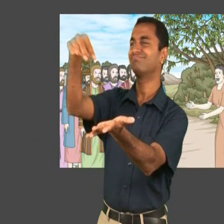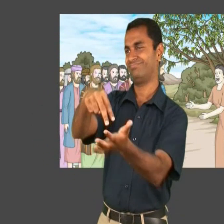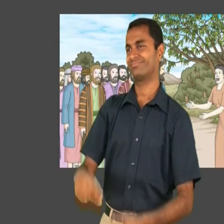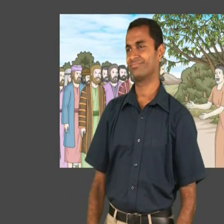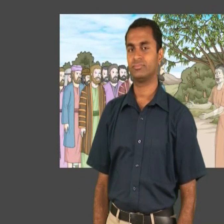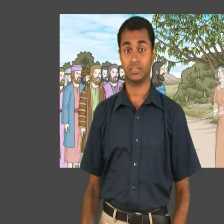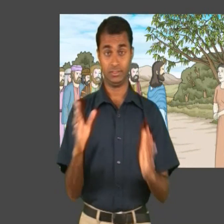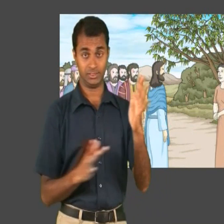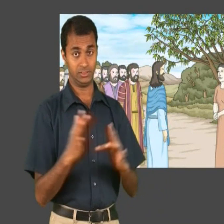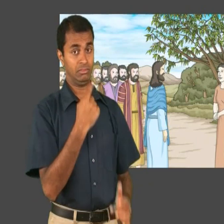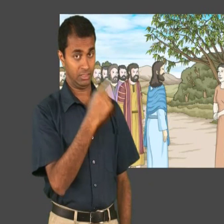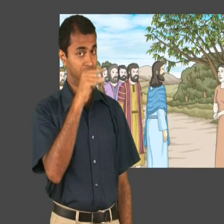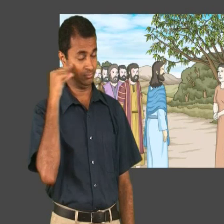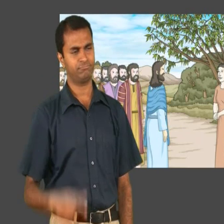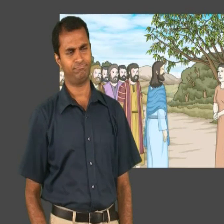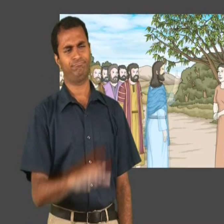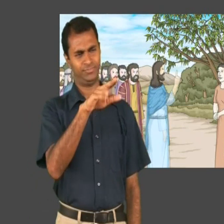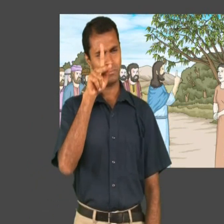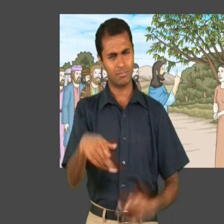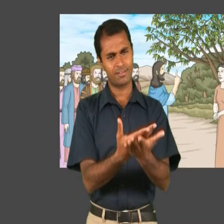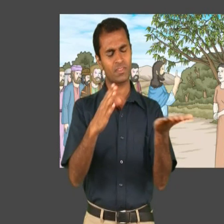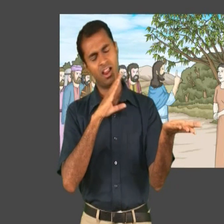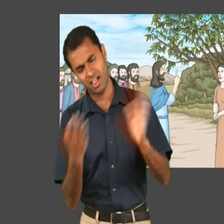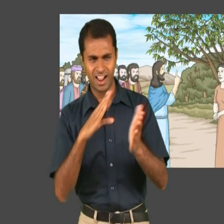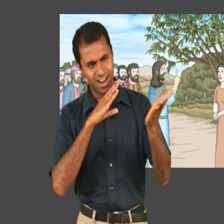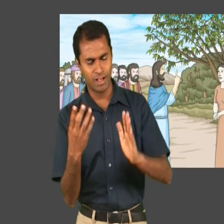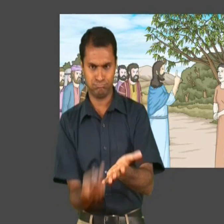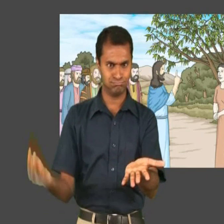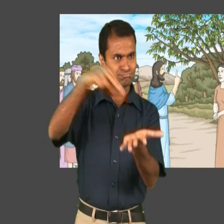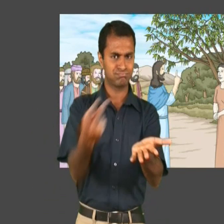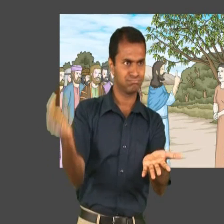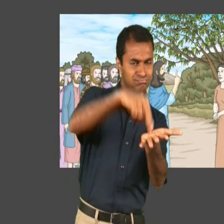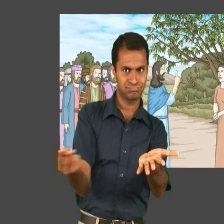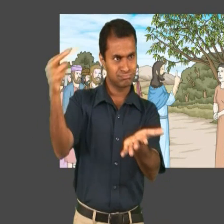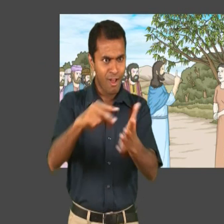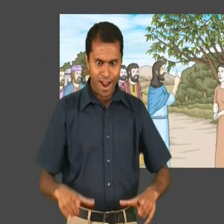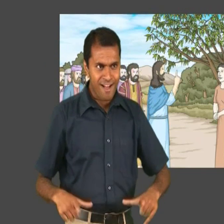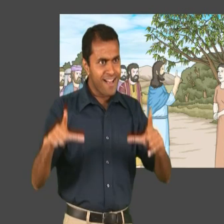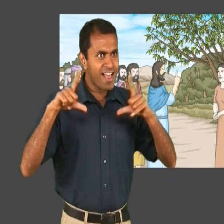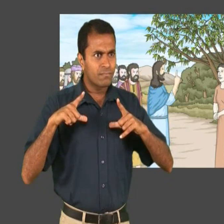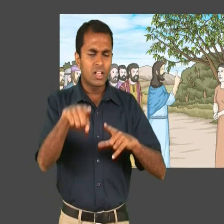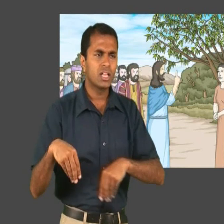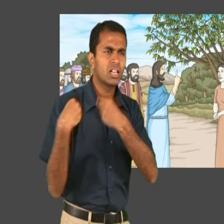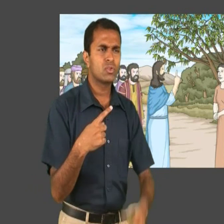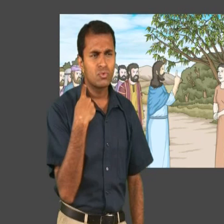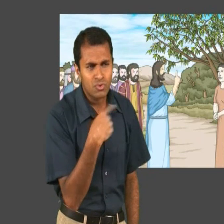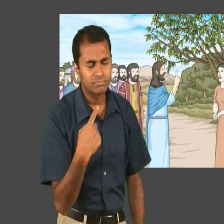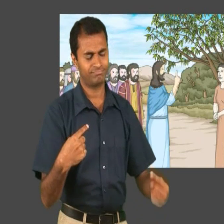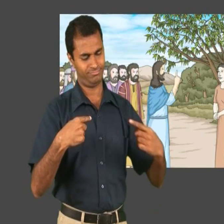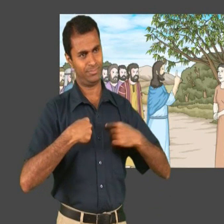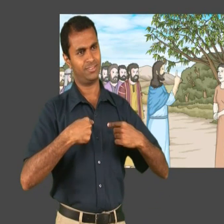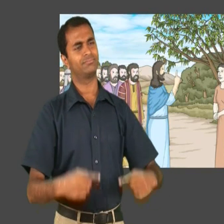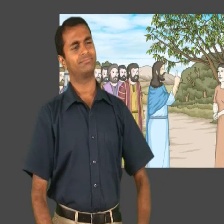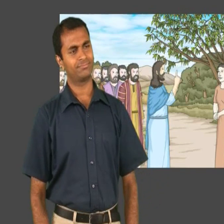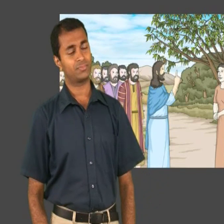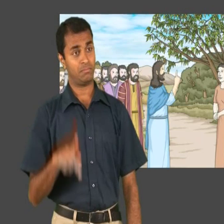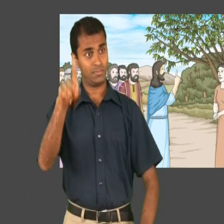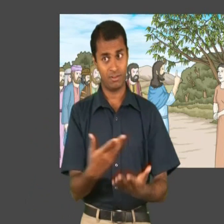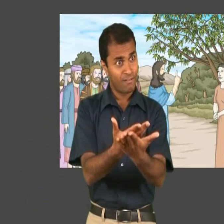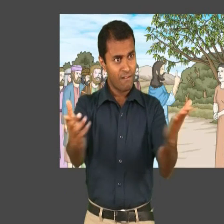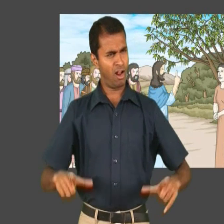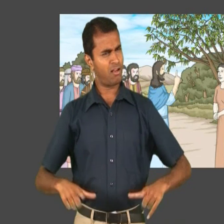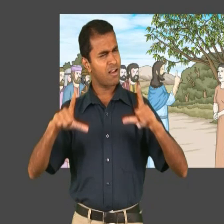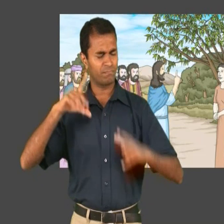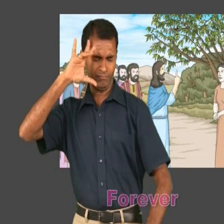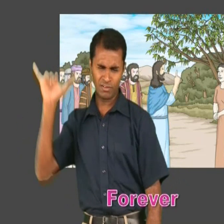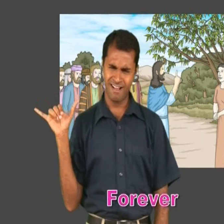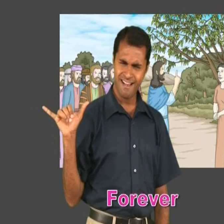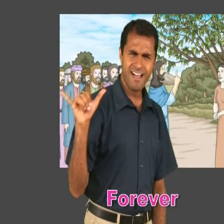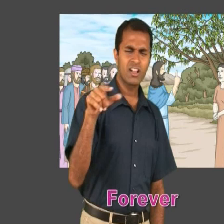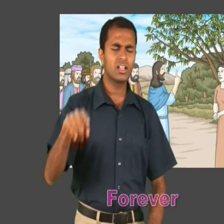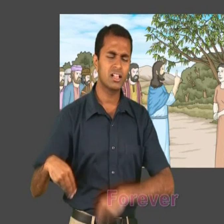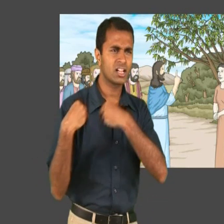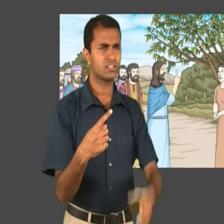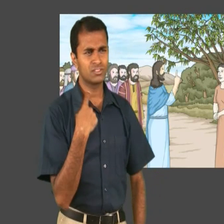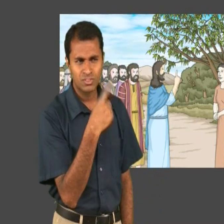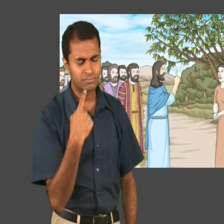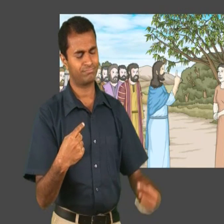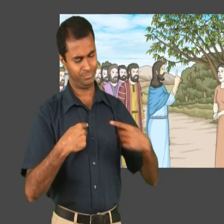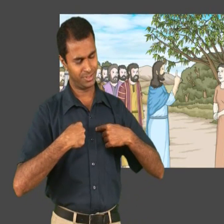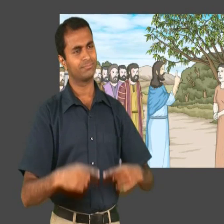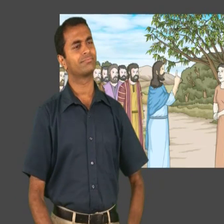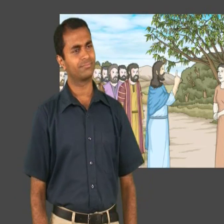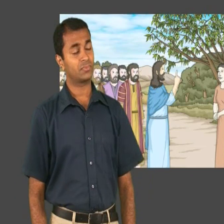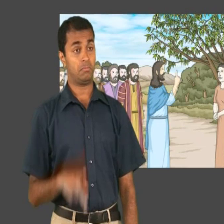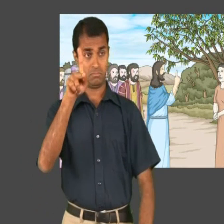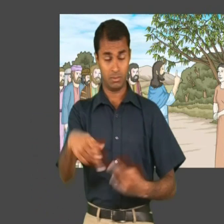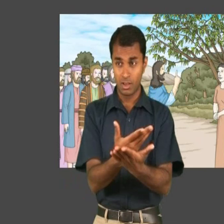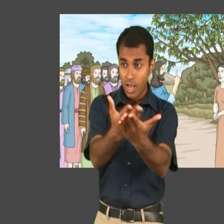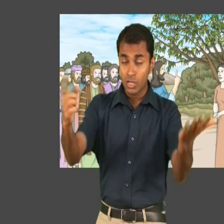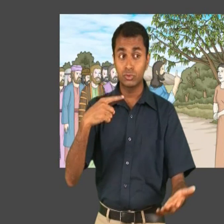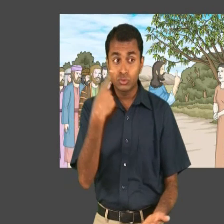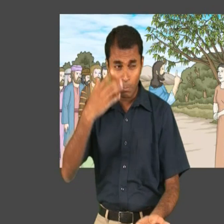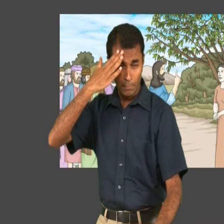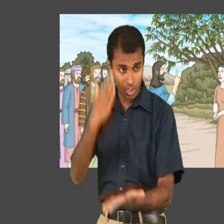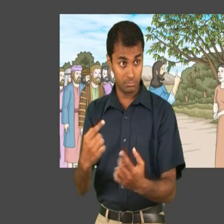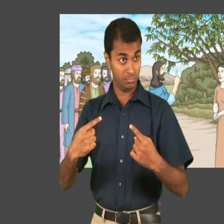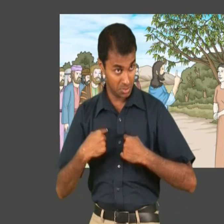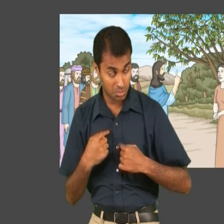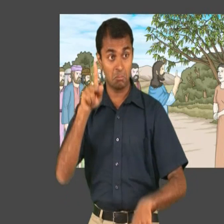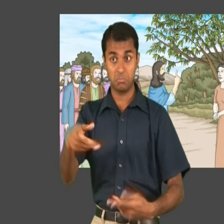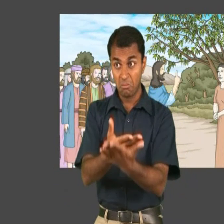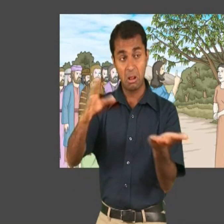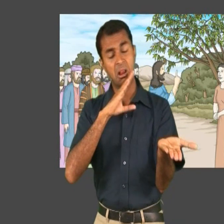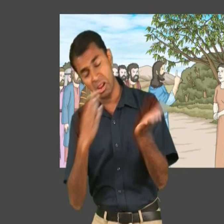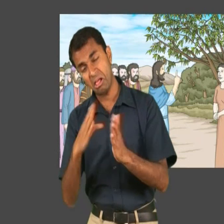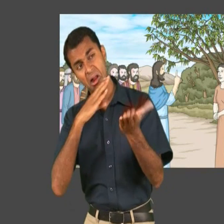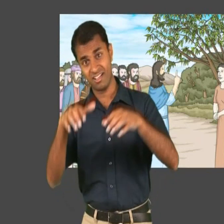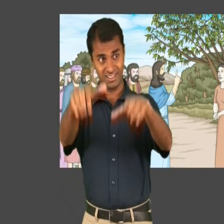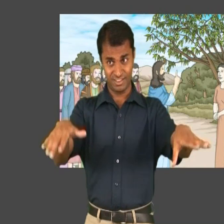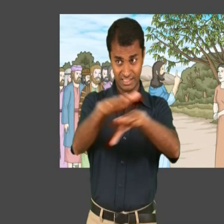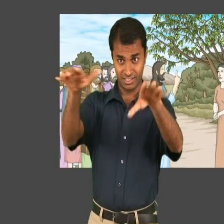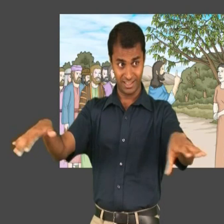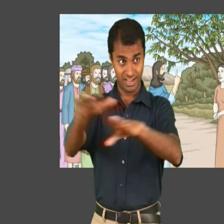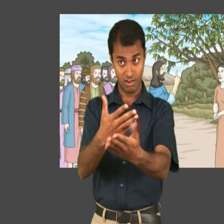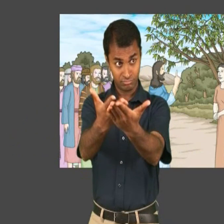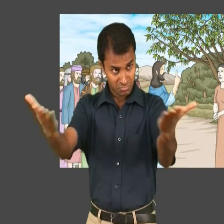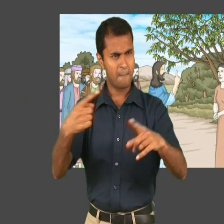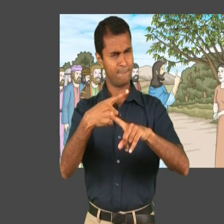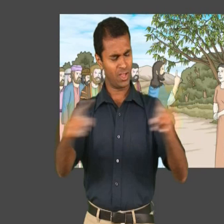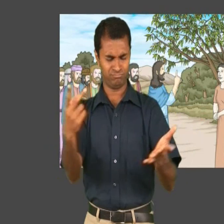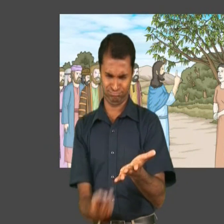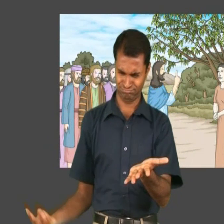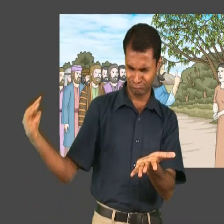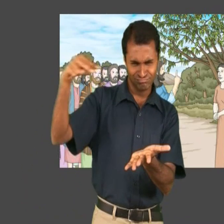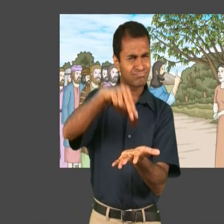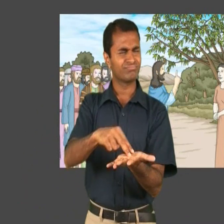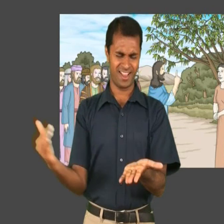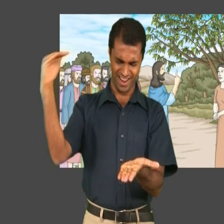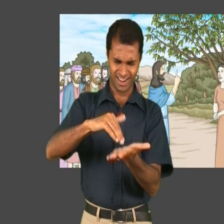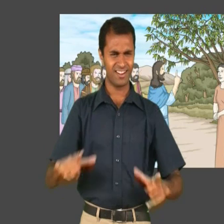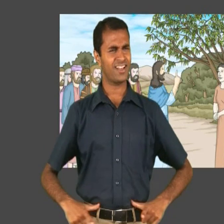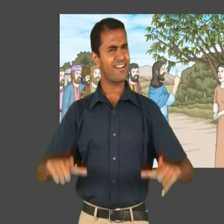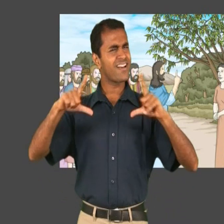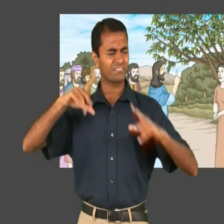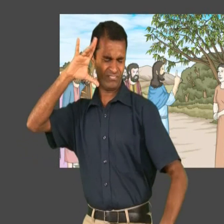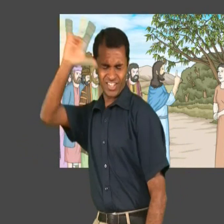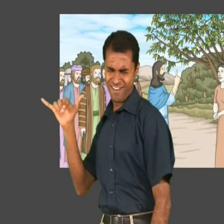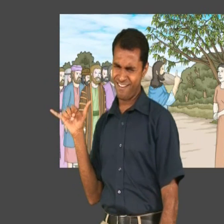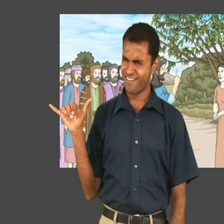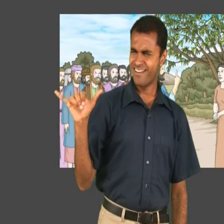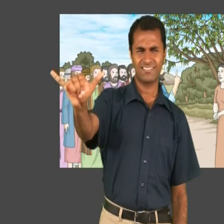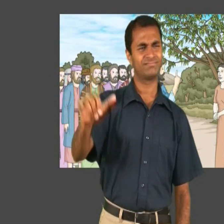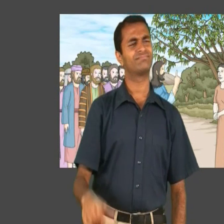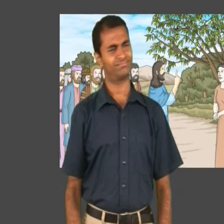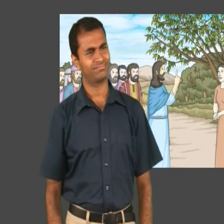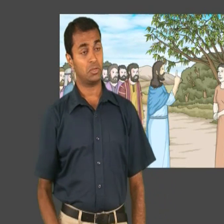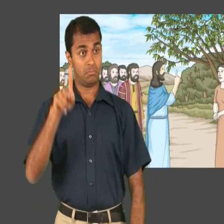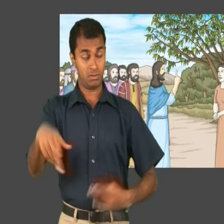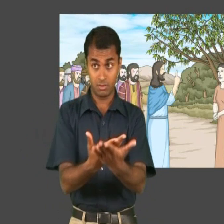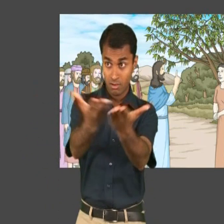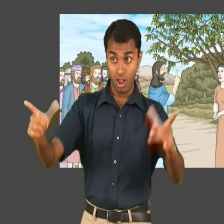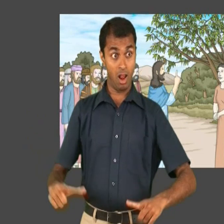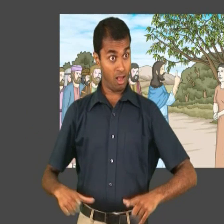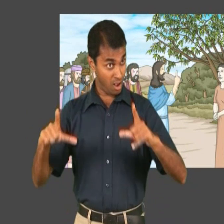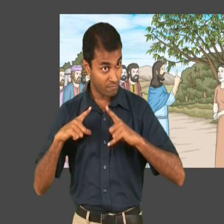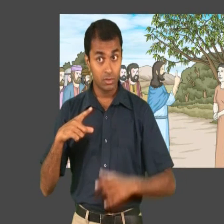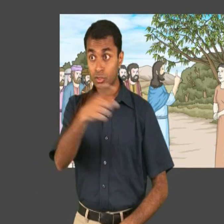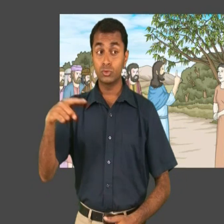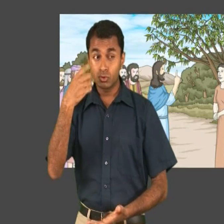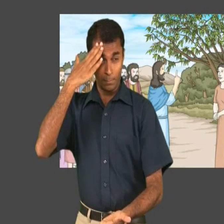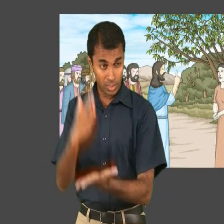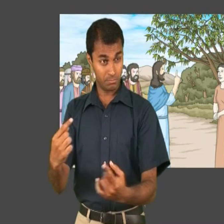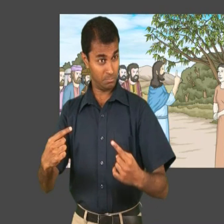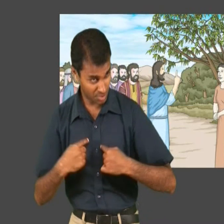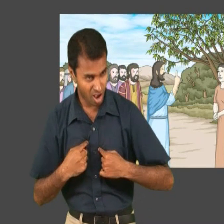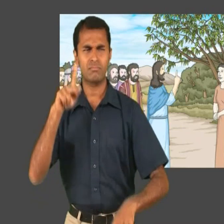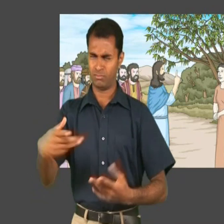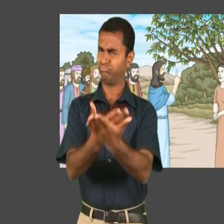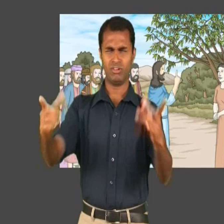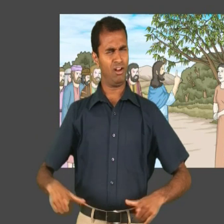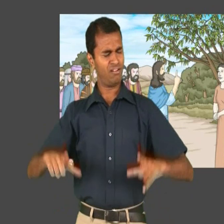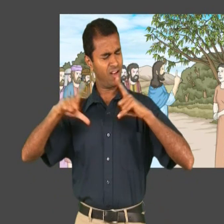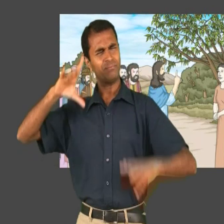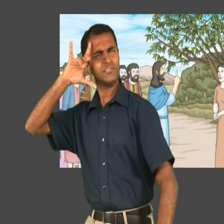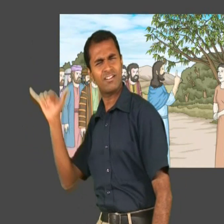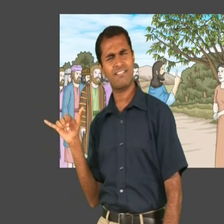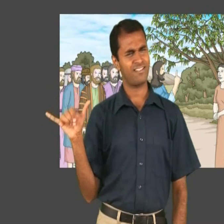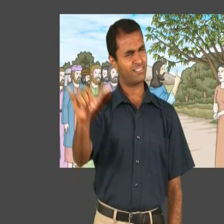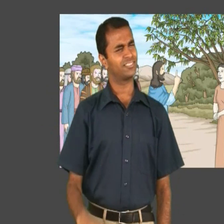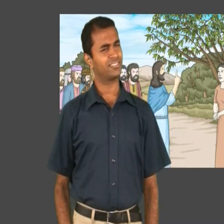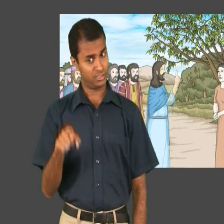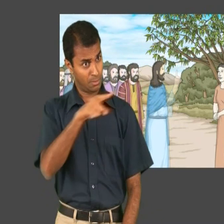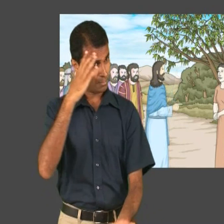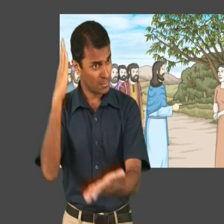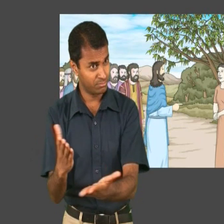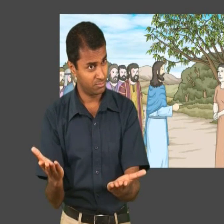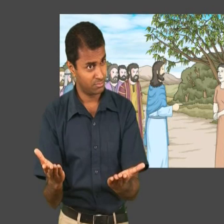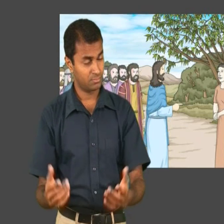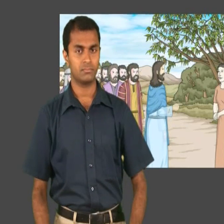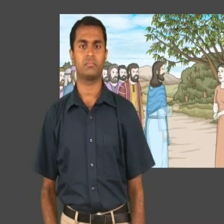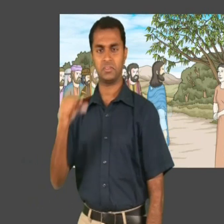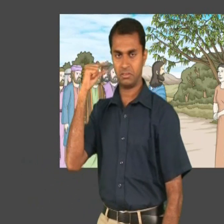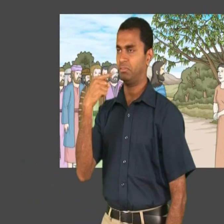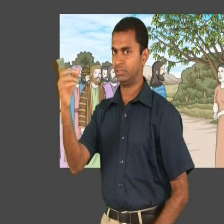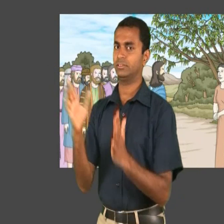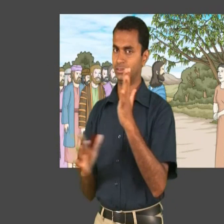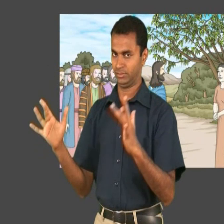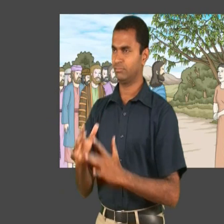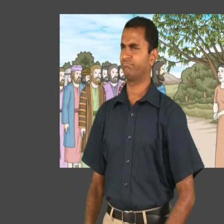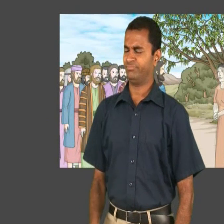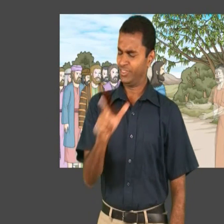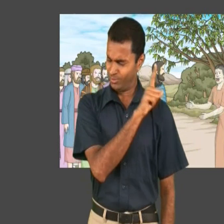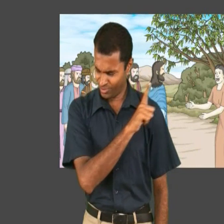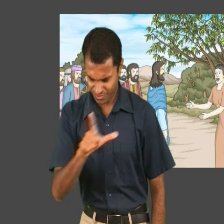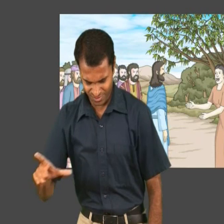Jesus said to her, “I am the resurrection and the life. Whoever believes in Me will live, even though he dies. And everyone who lives and believes in Me will never die.